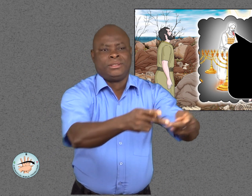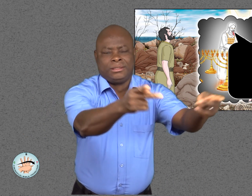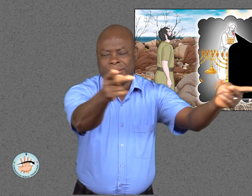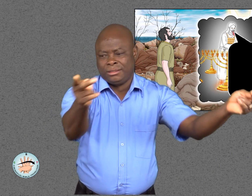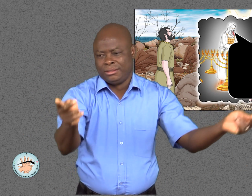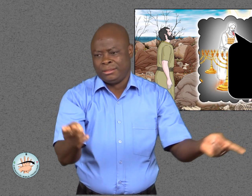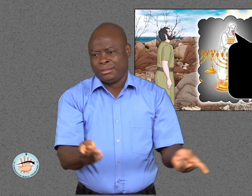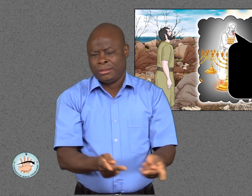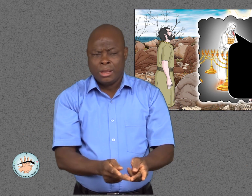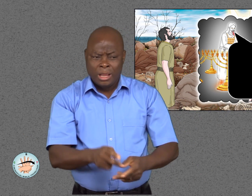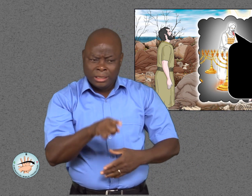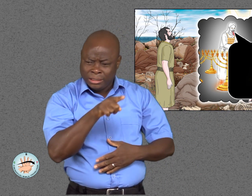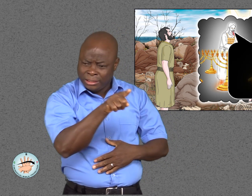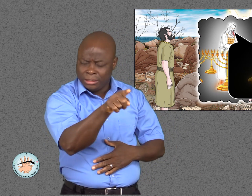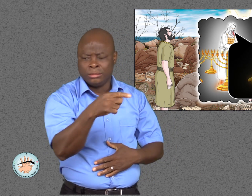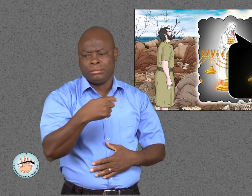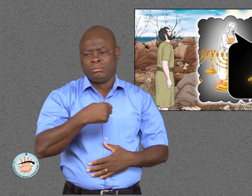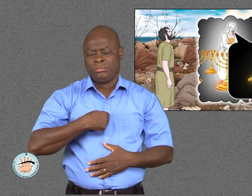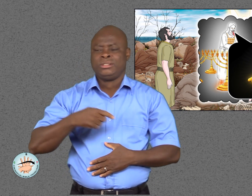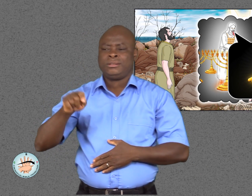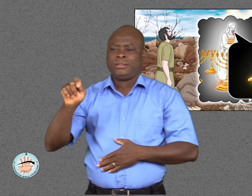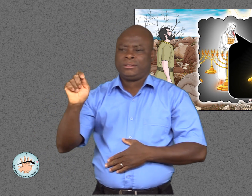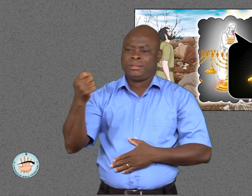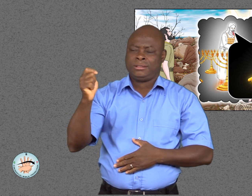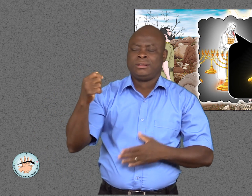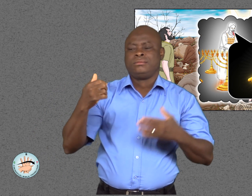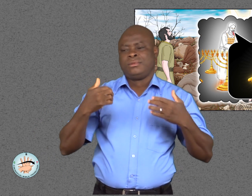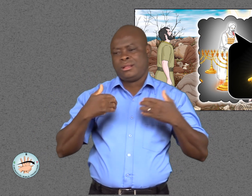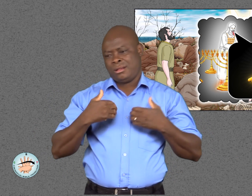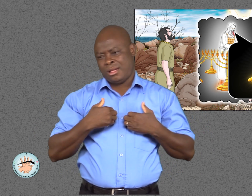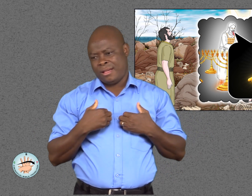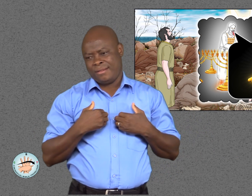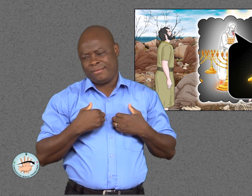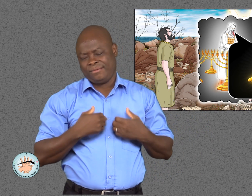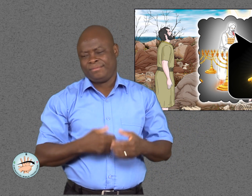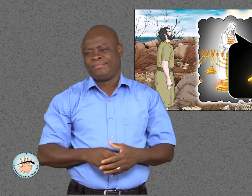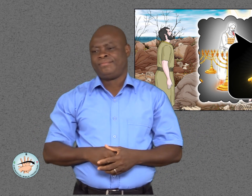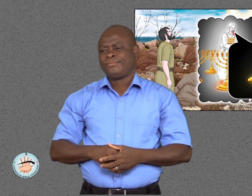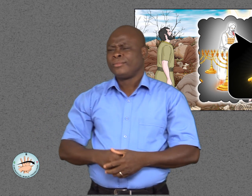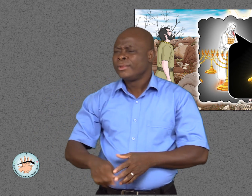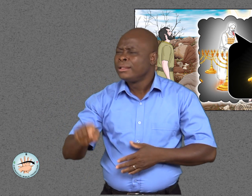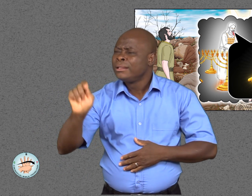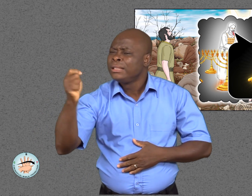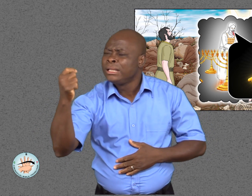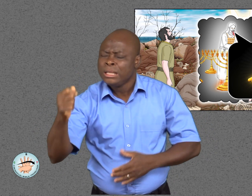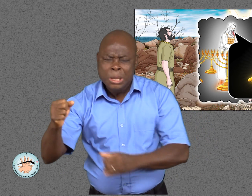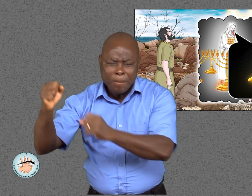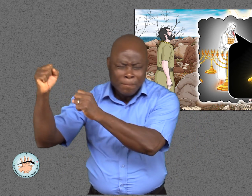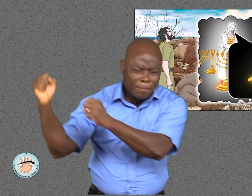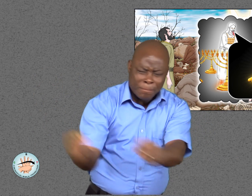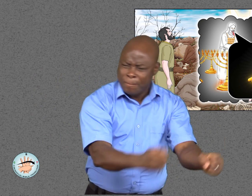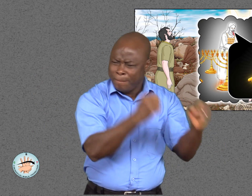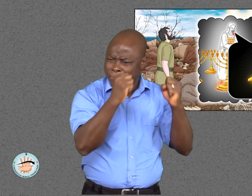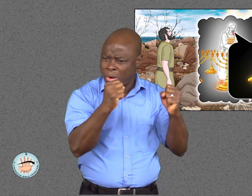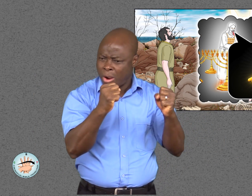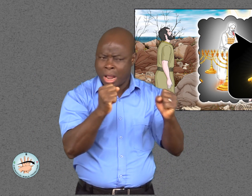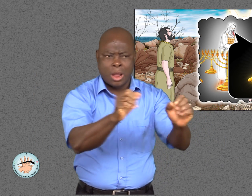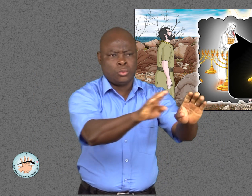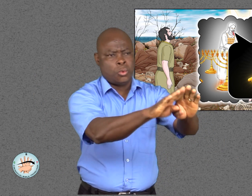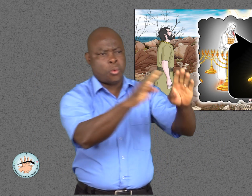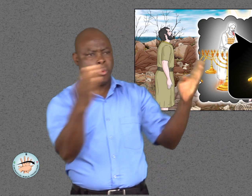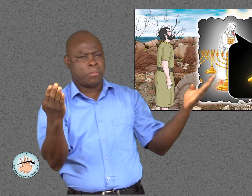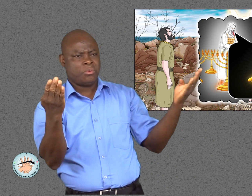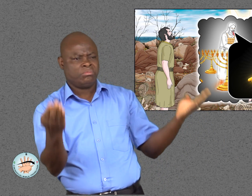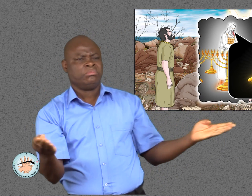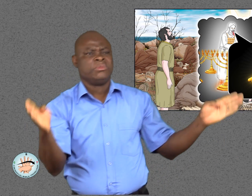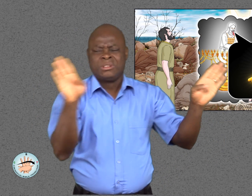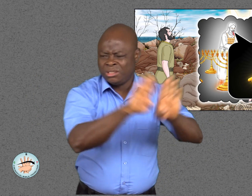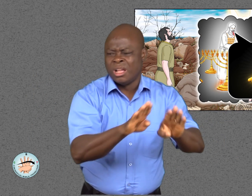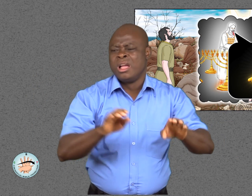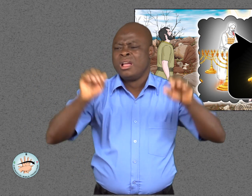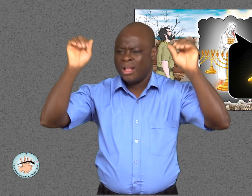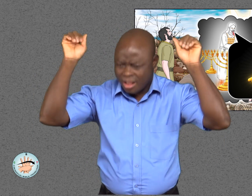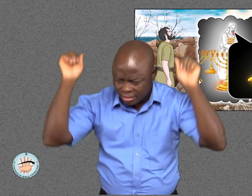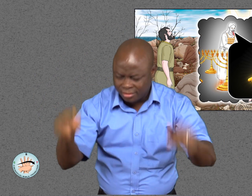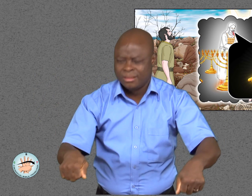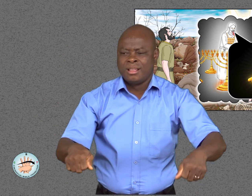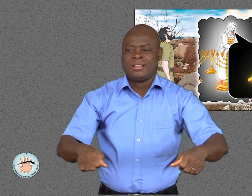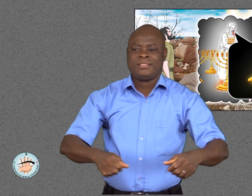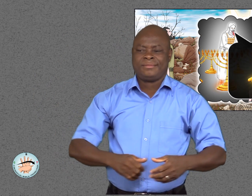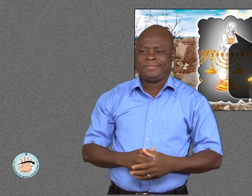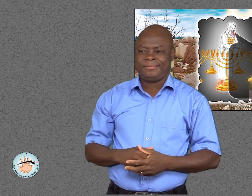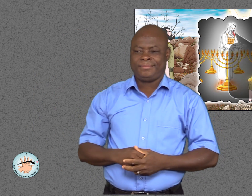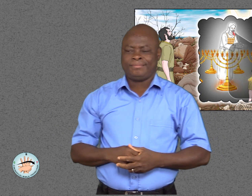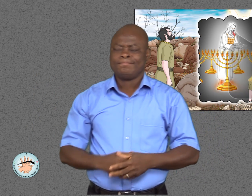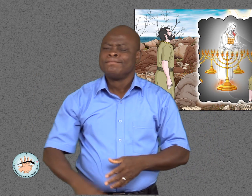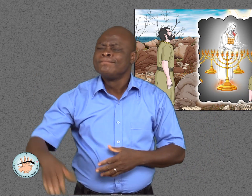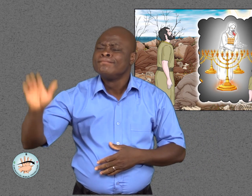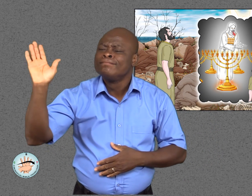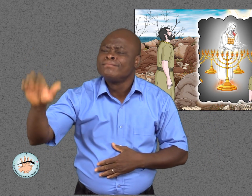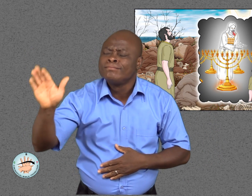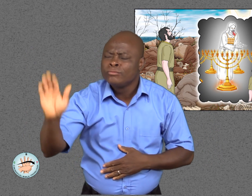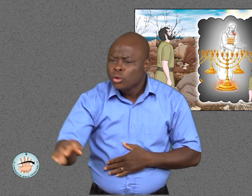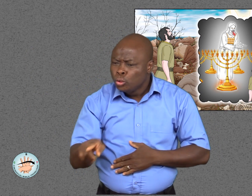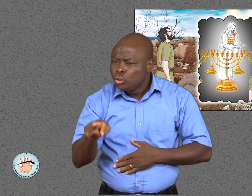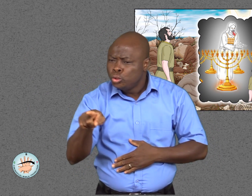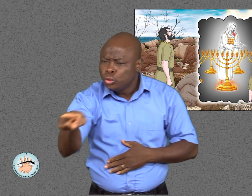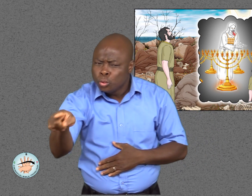And I hold the keys of Death and of Hades.